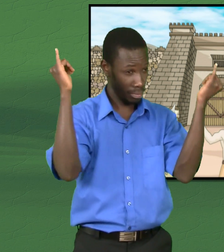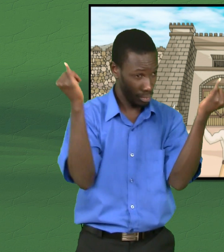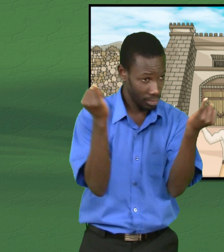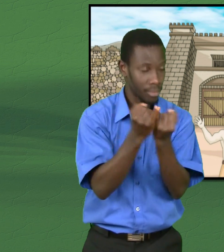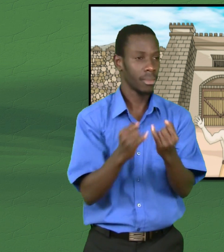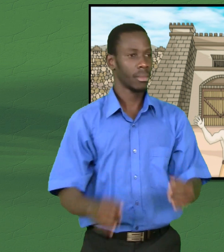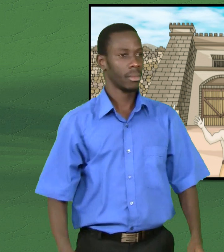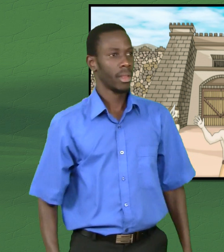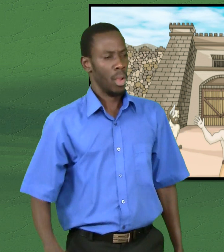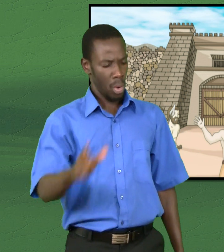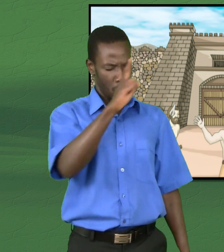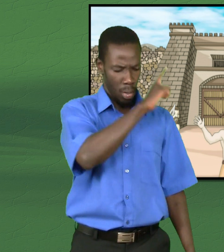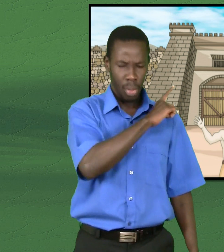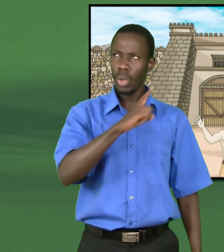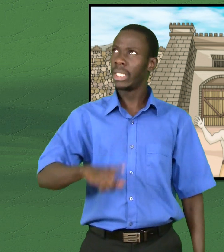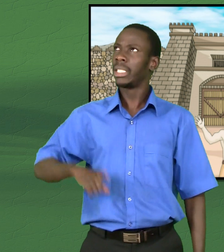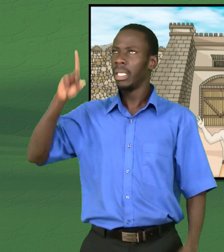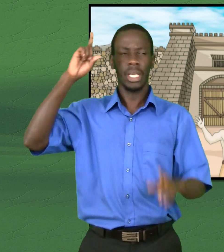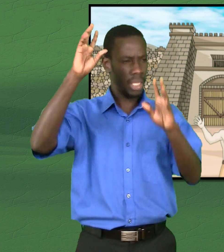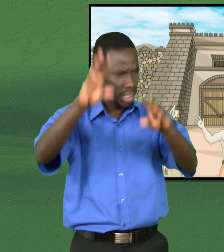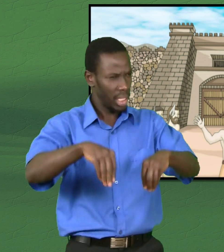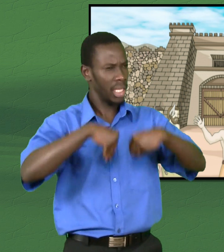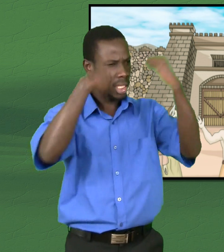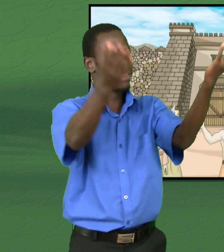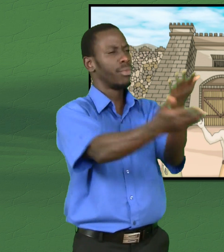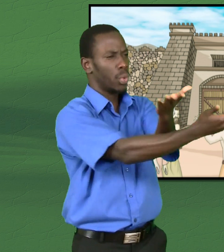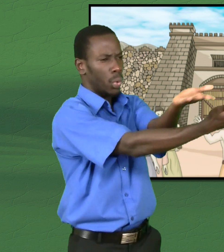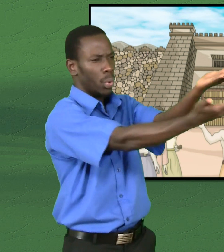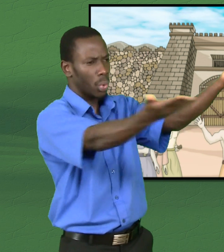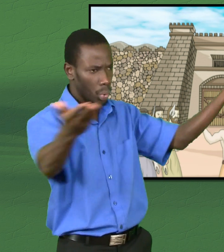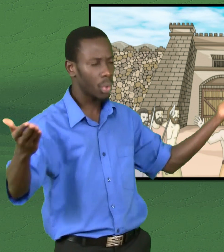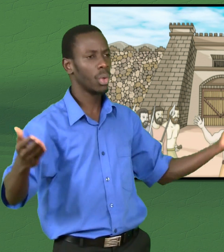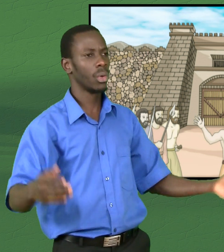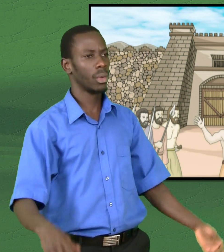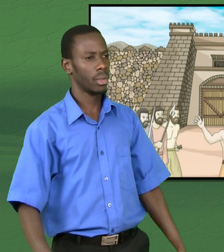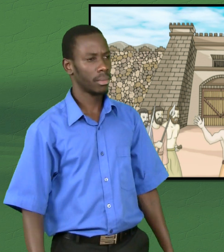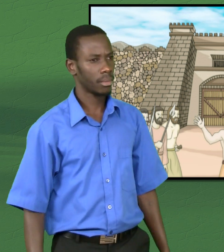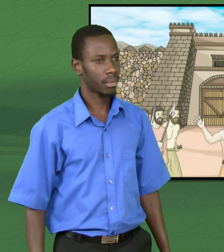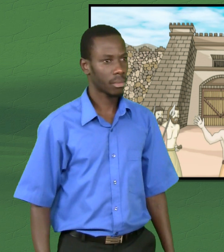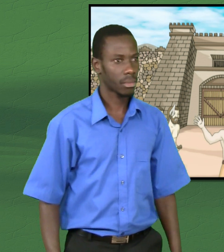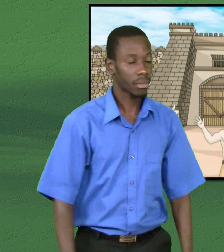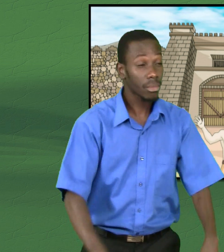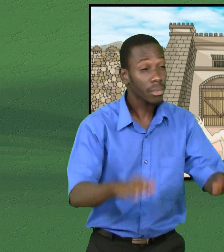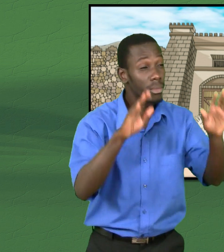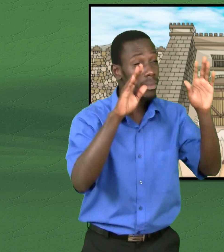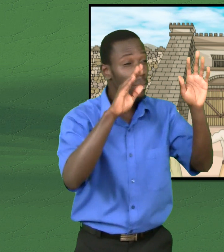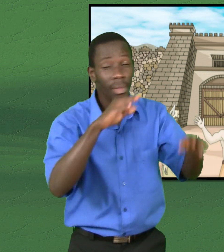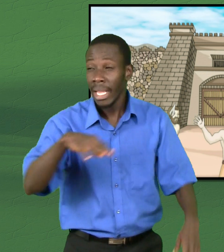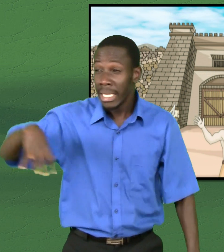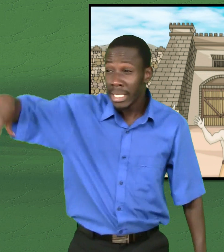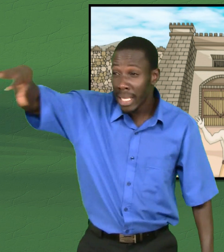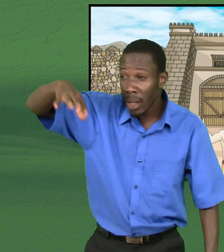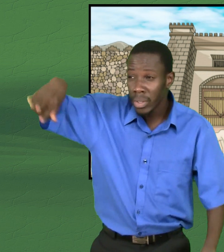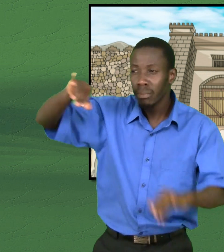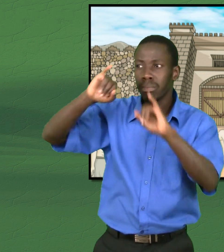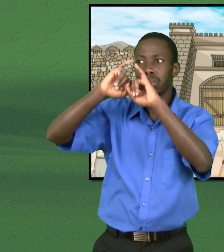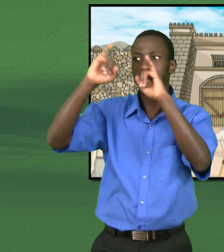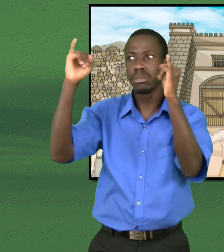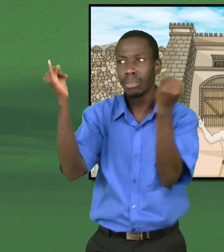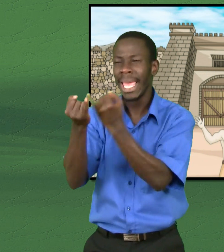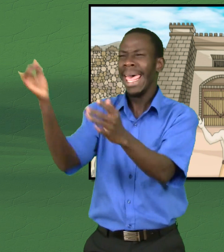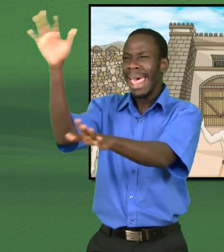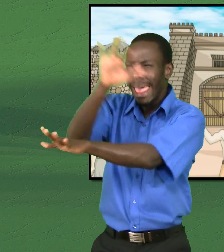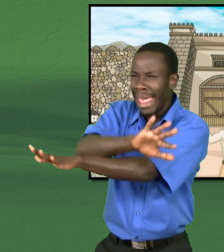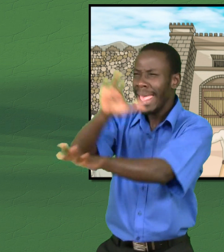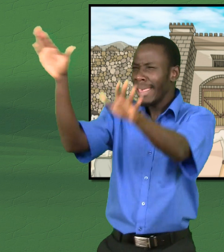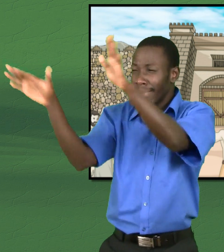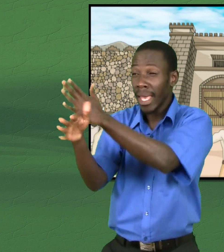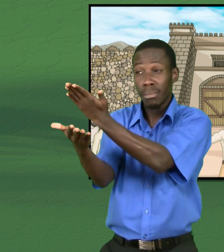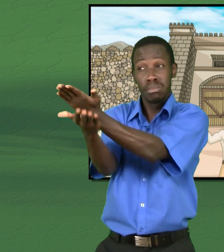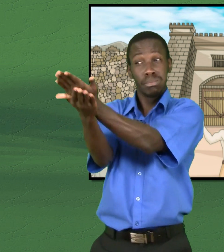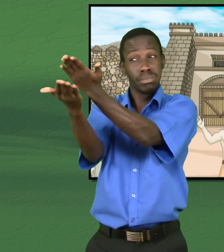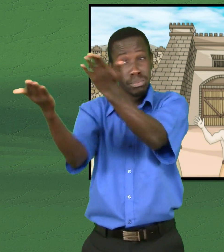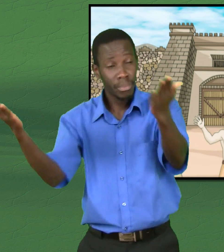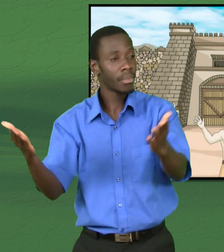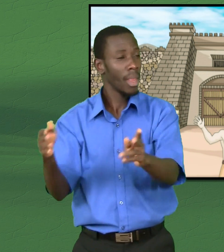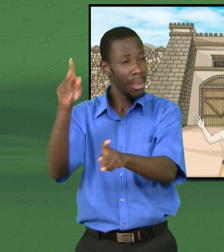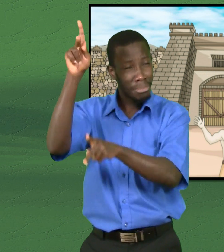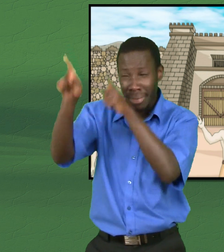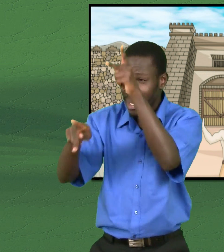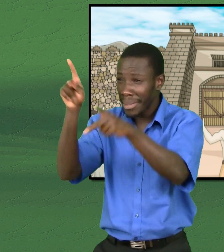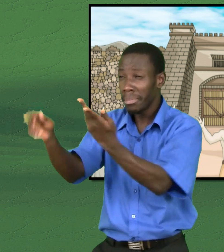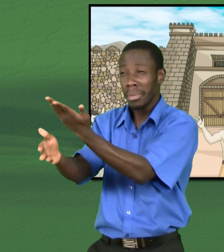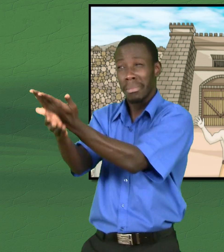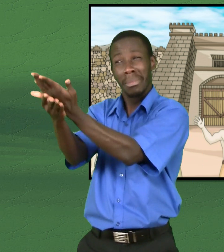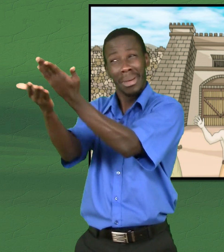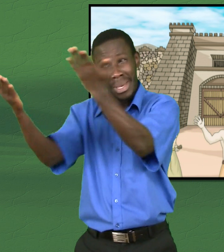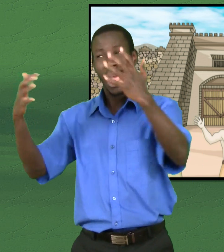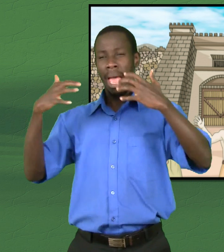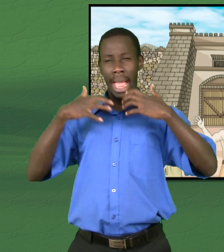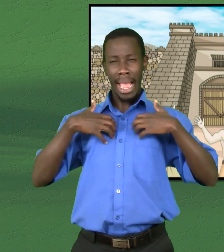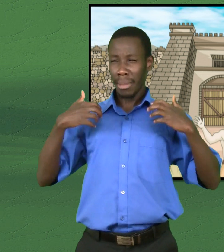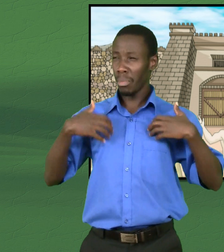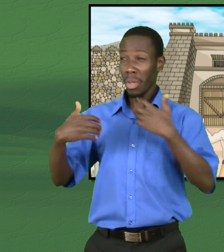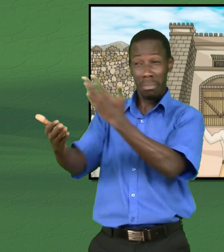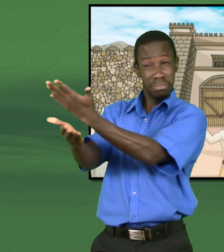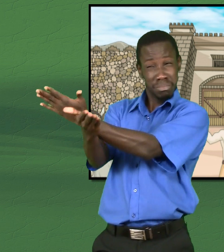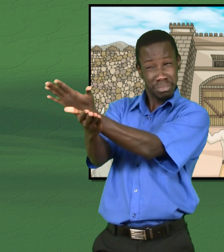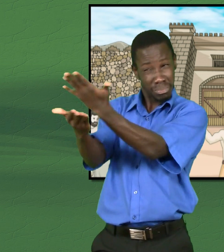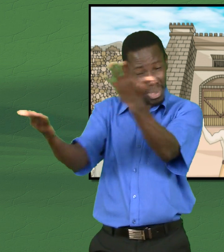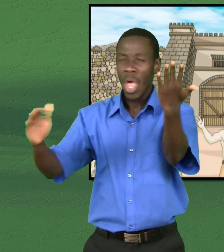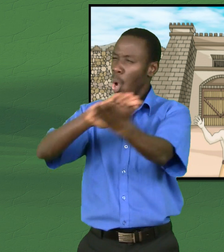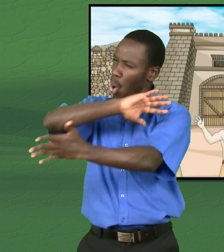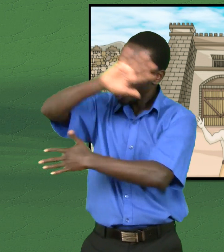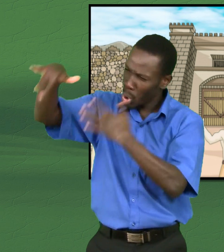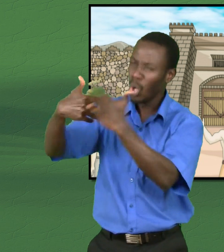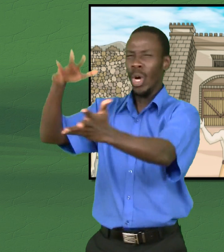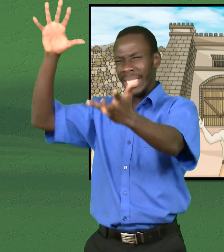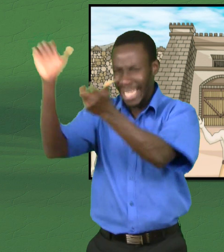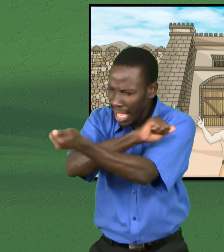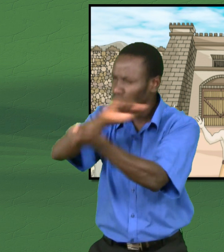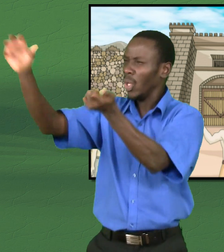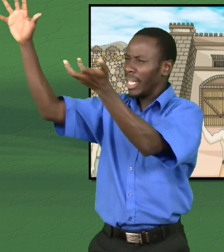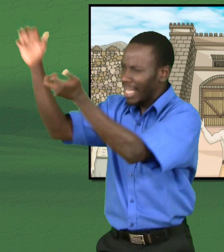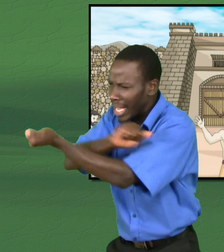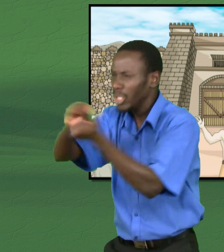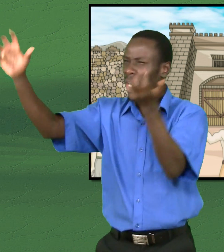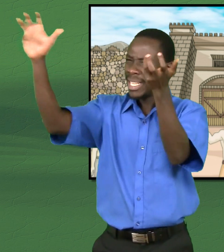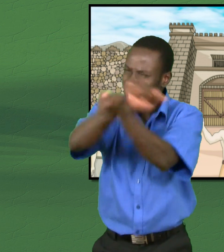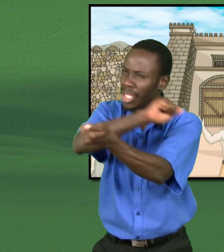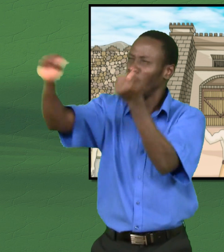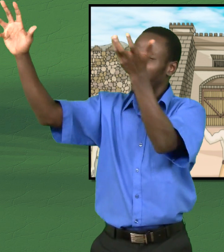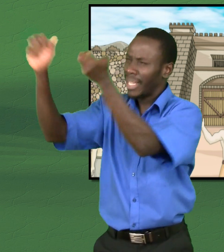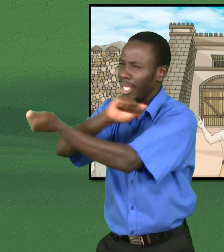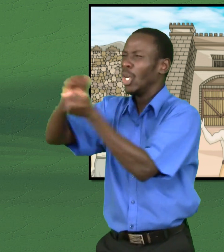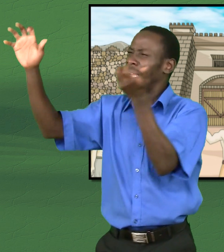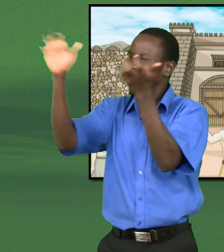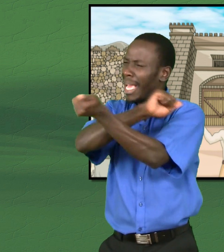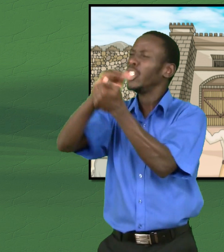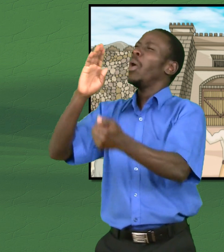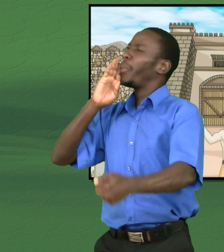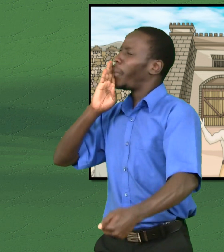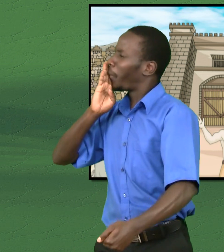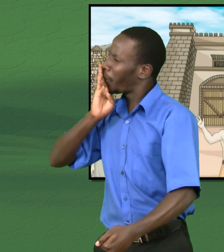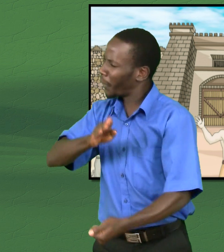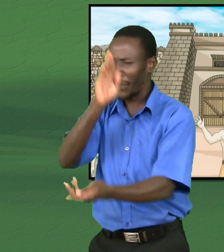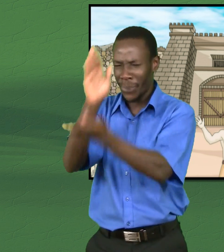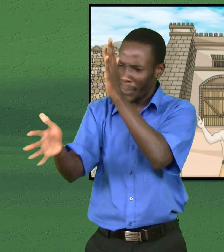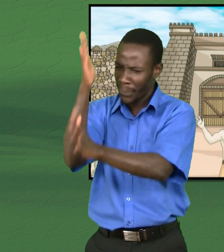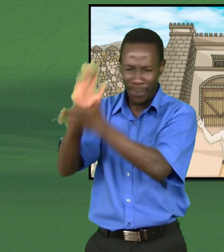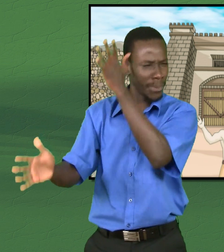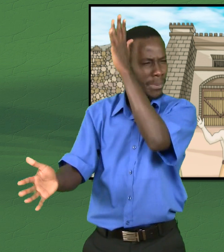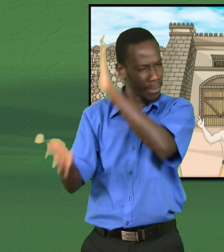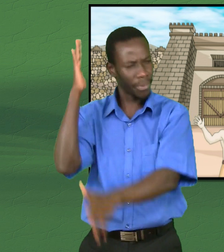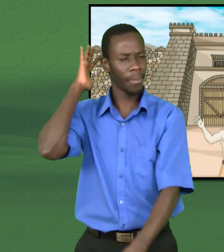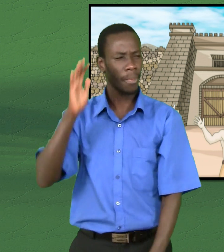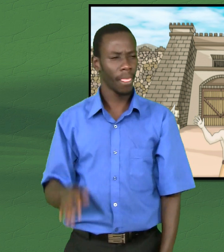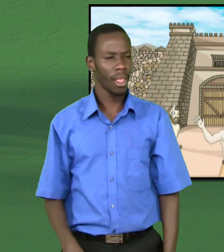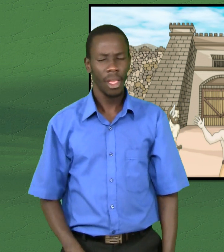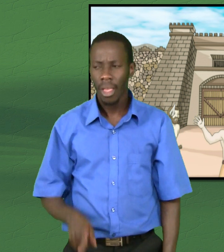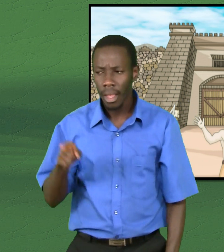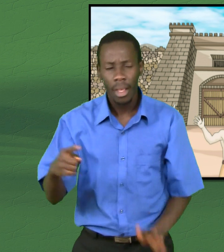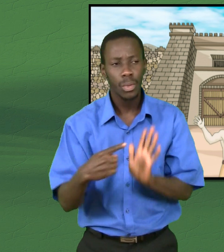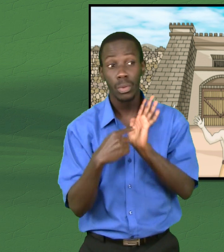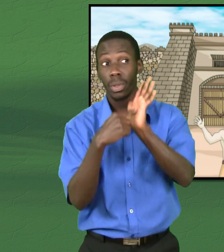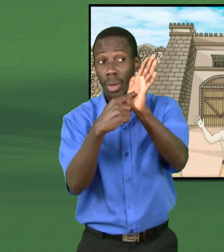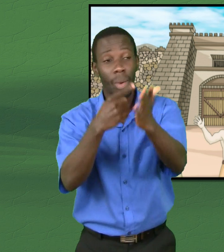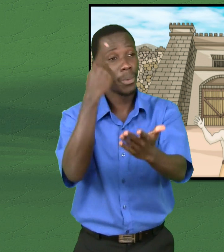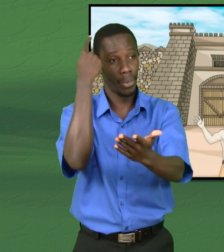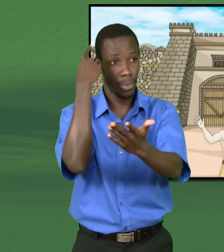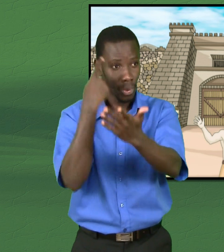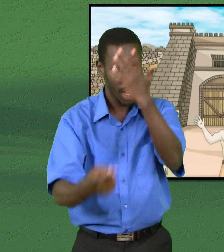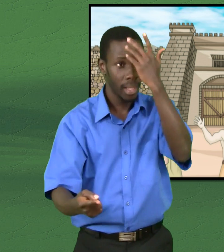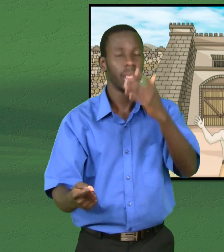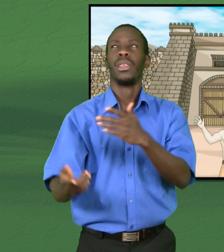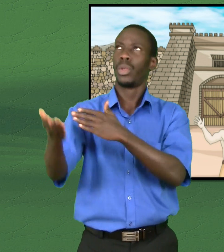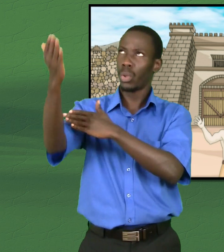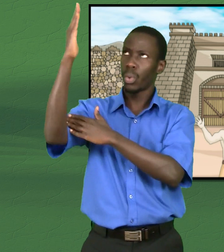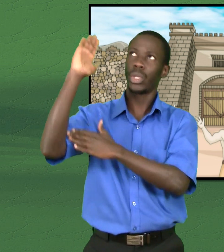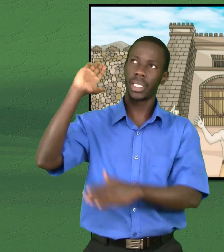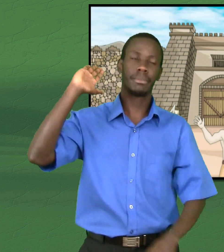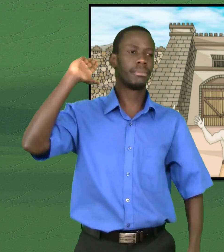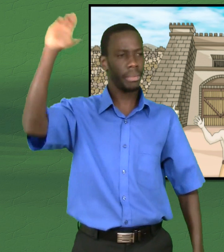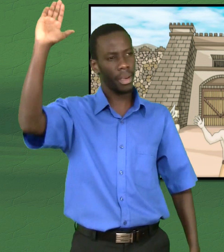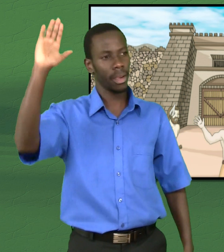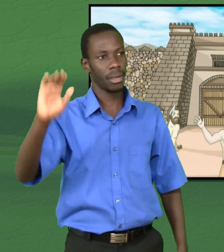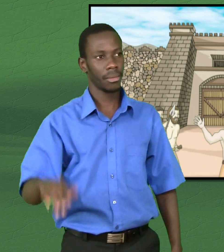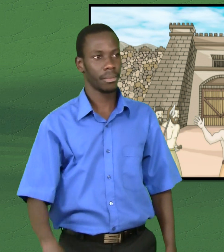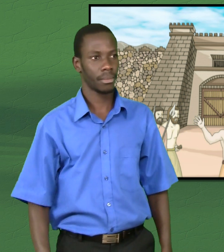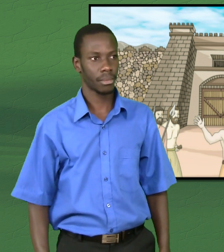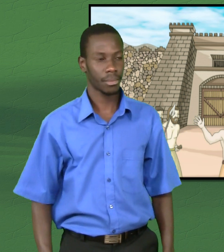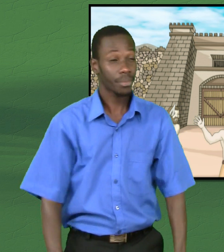Now the city and everything in it must be devoted to the LORD for destruction.